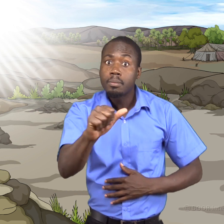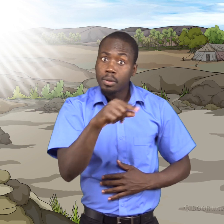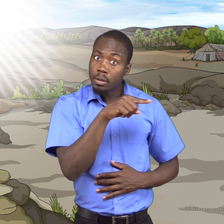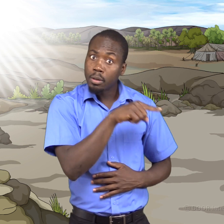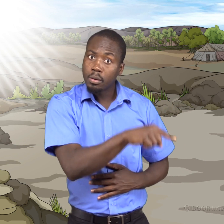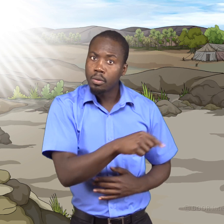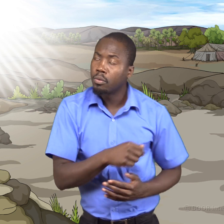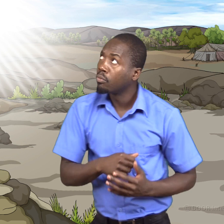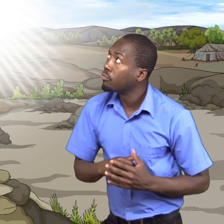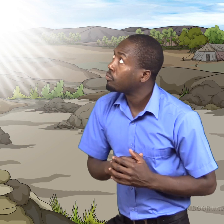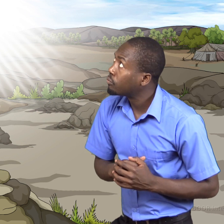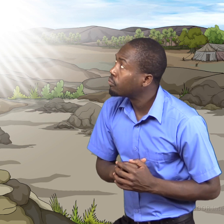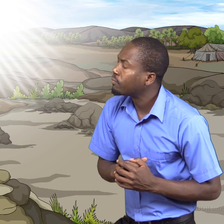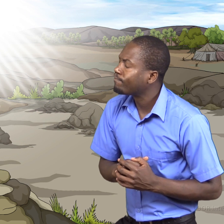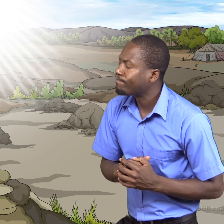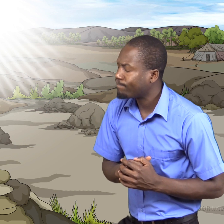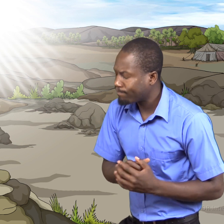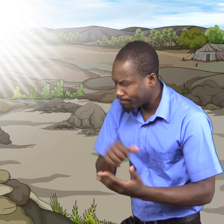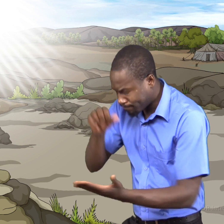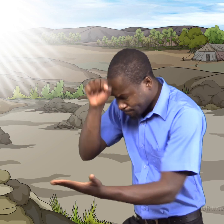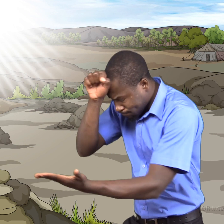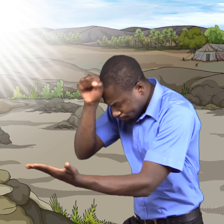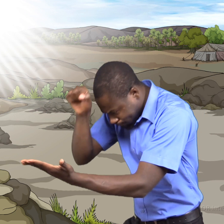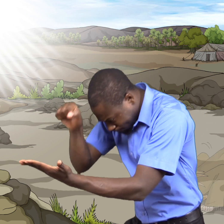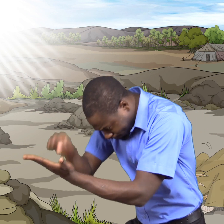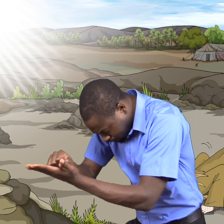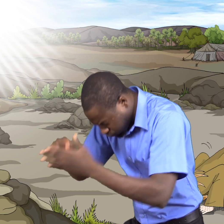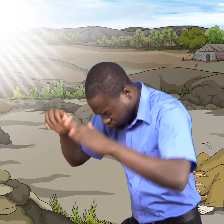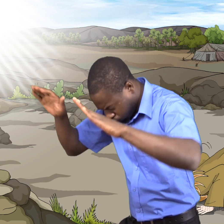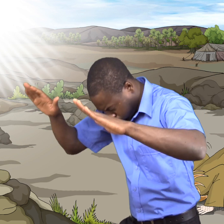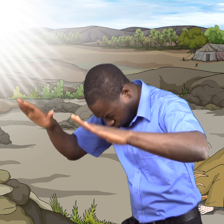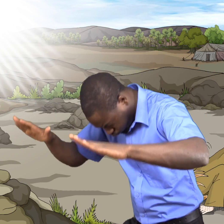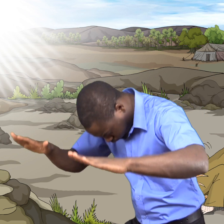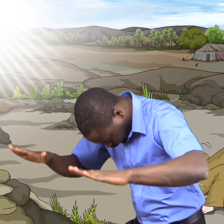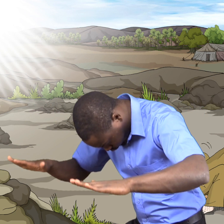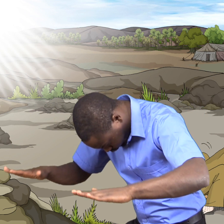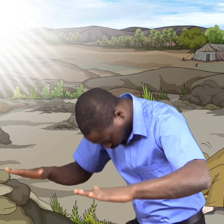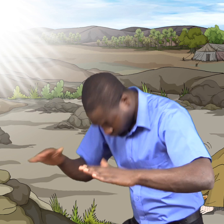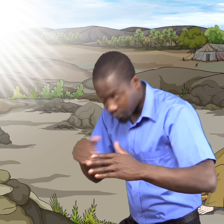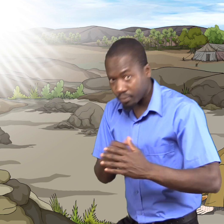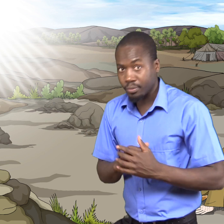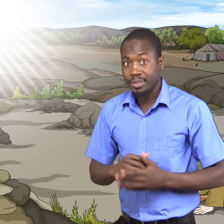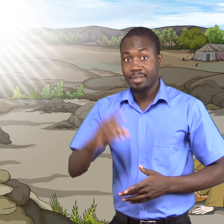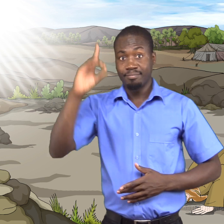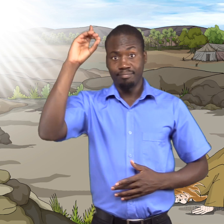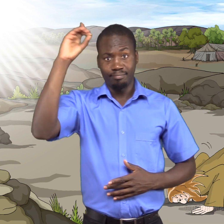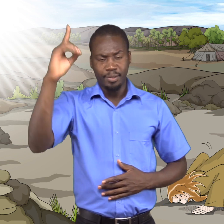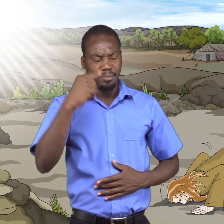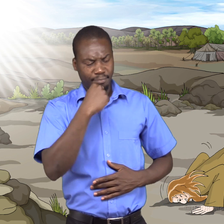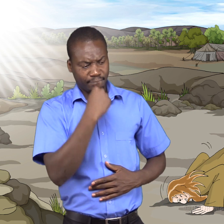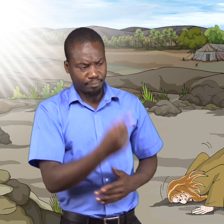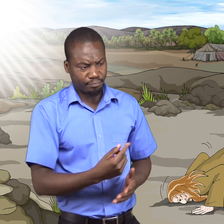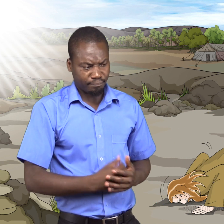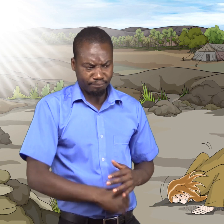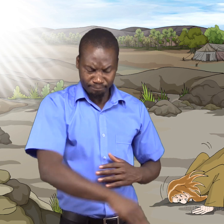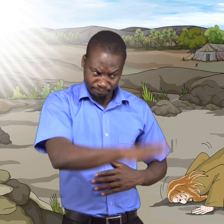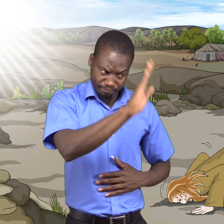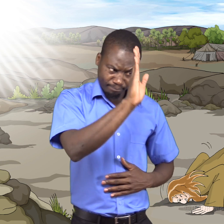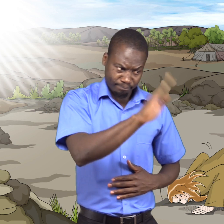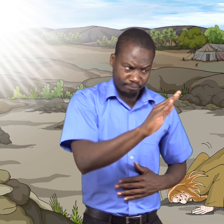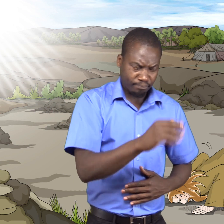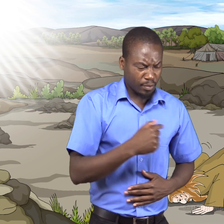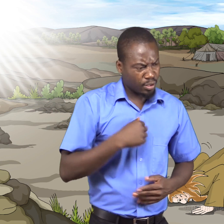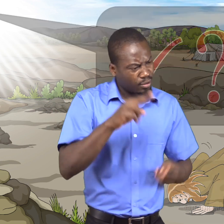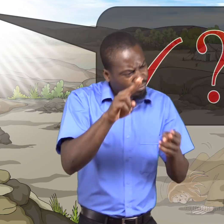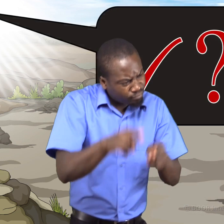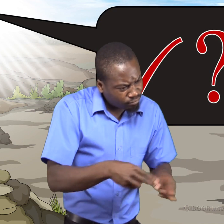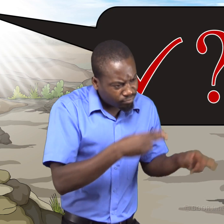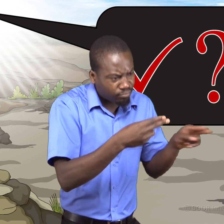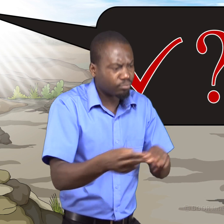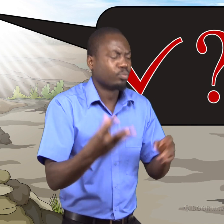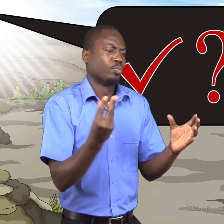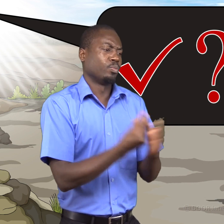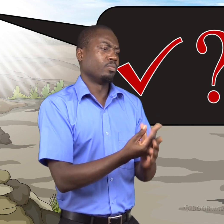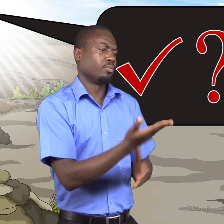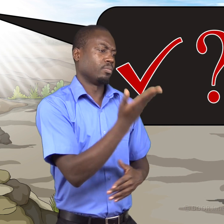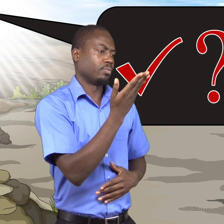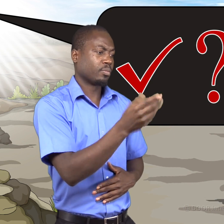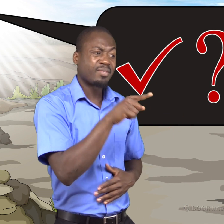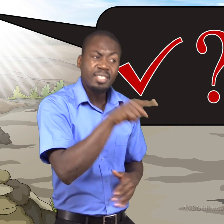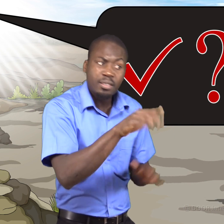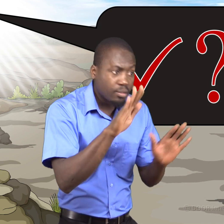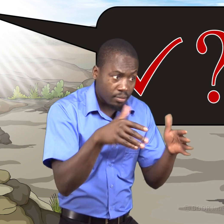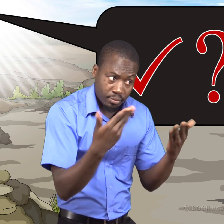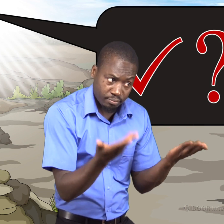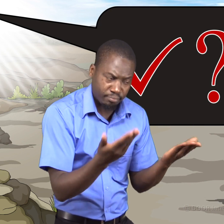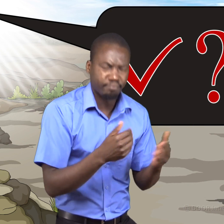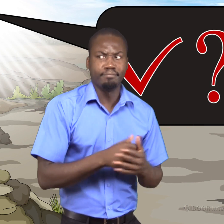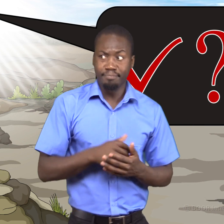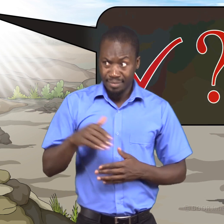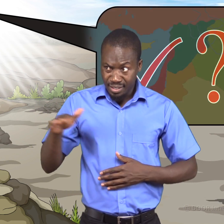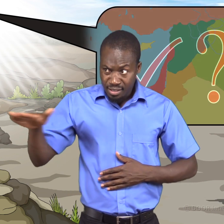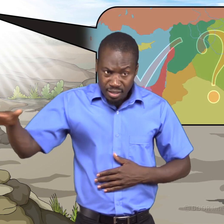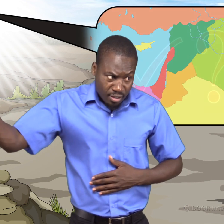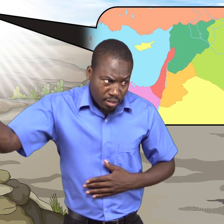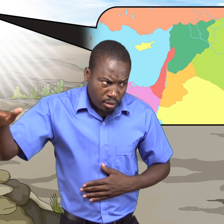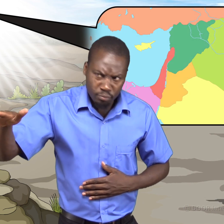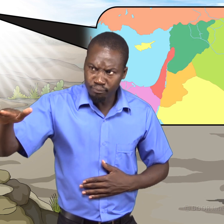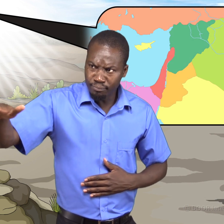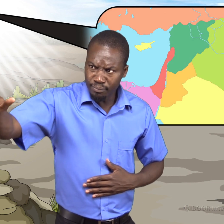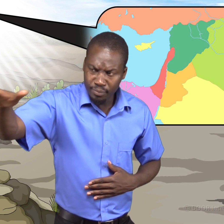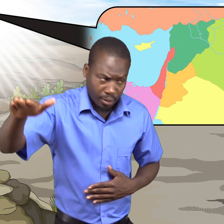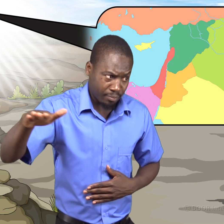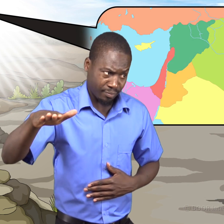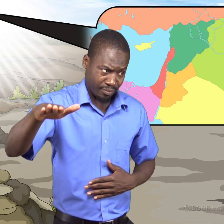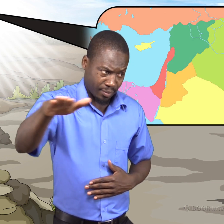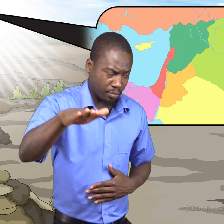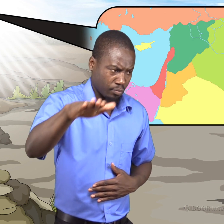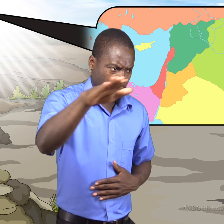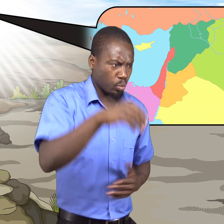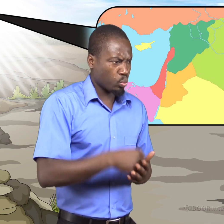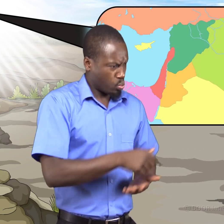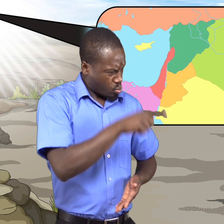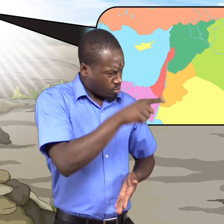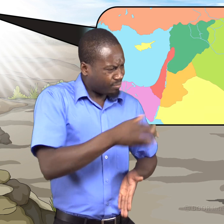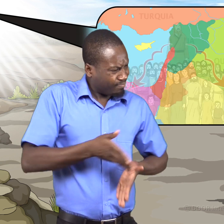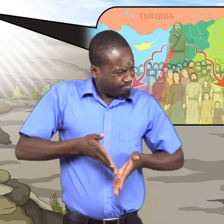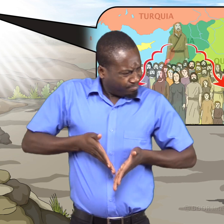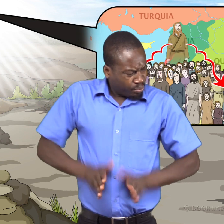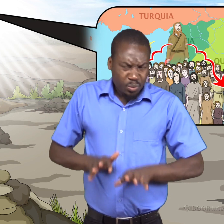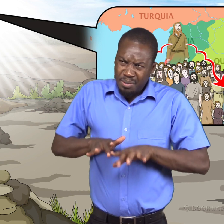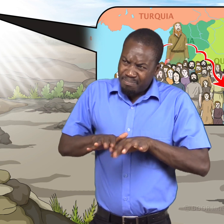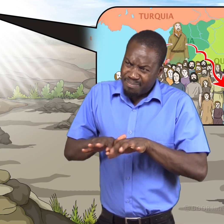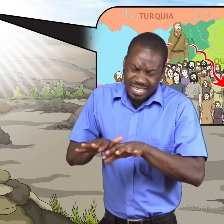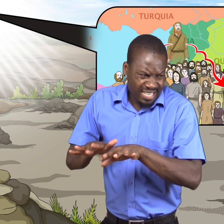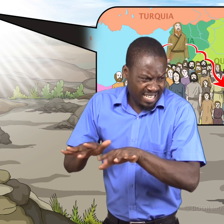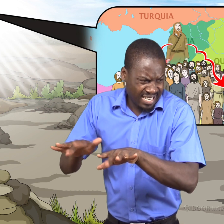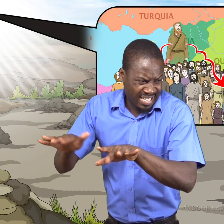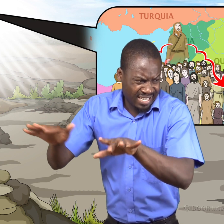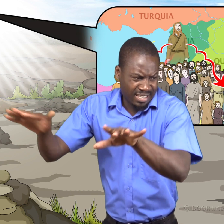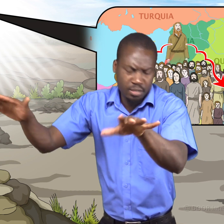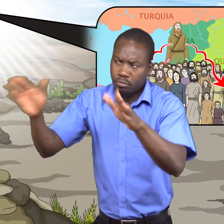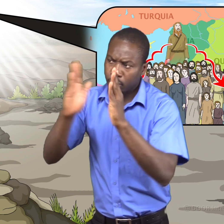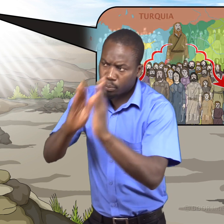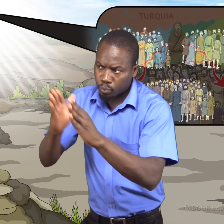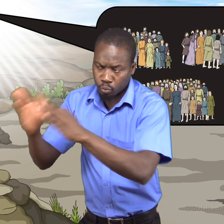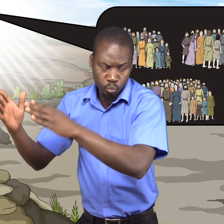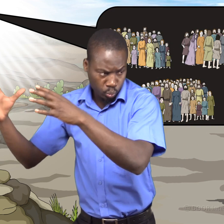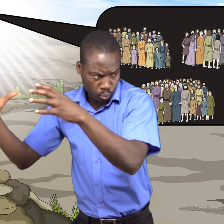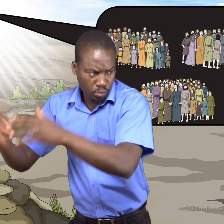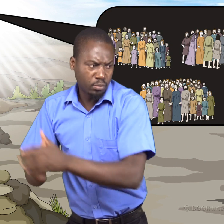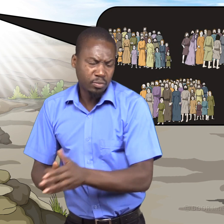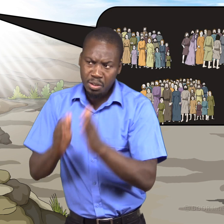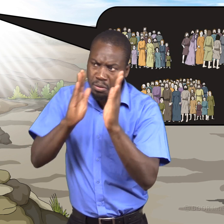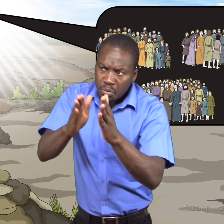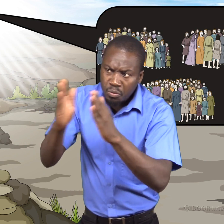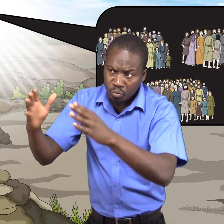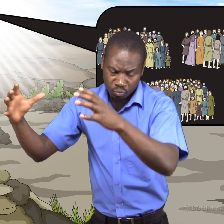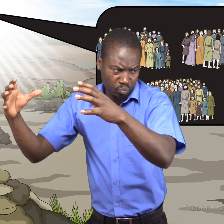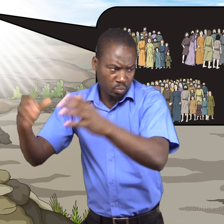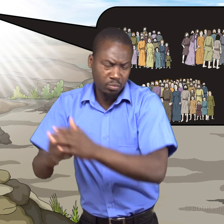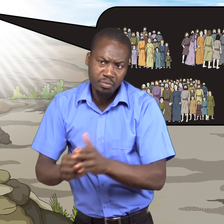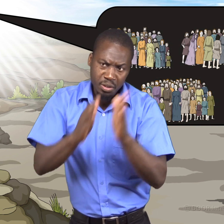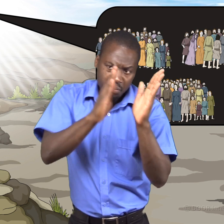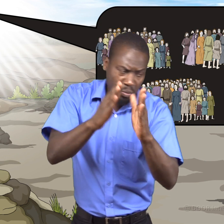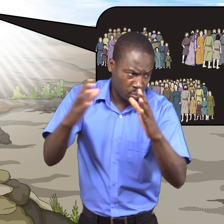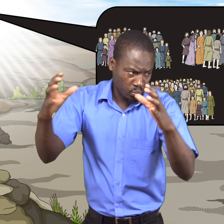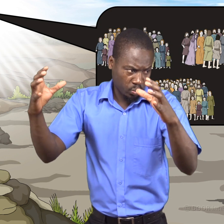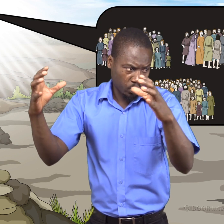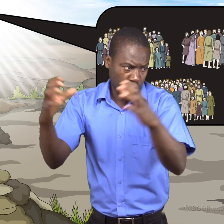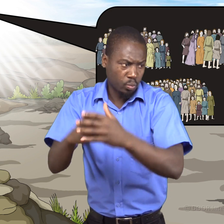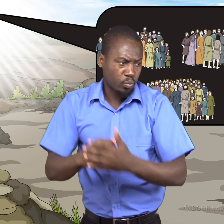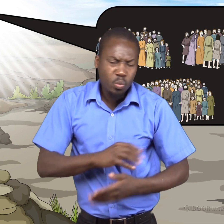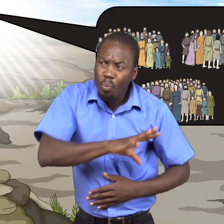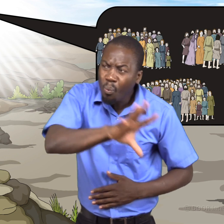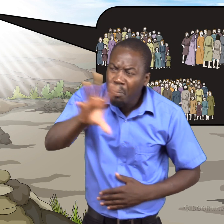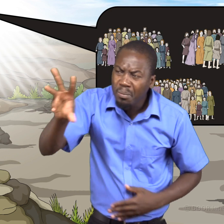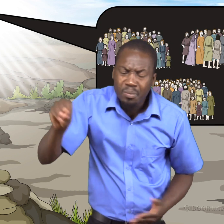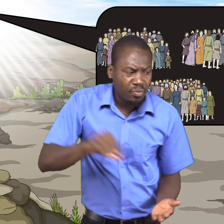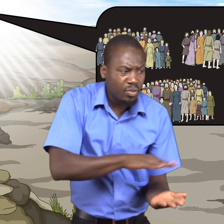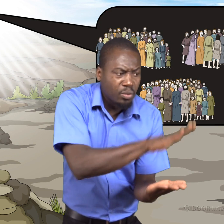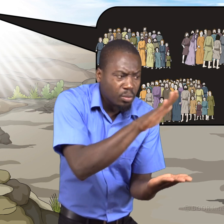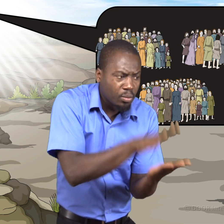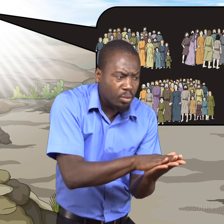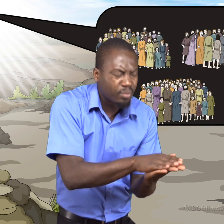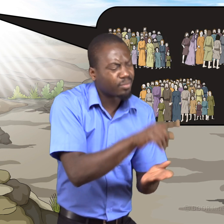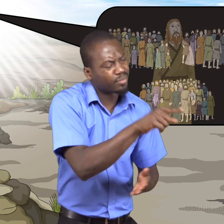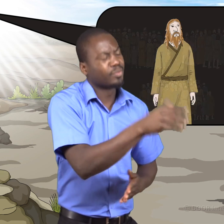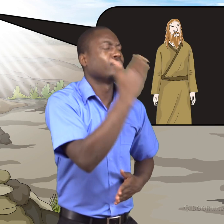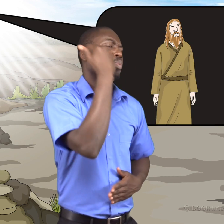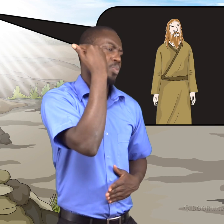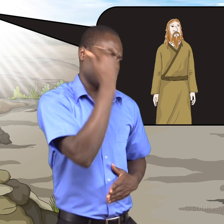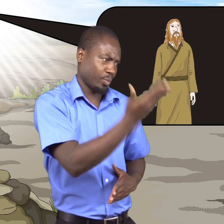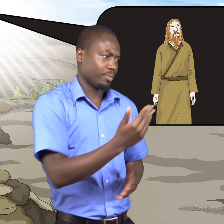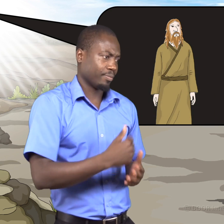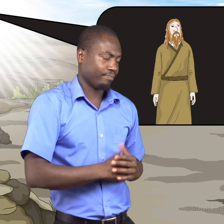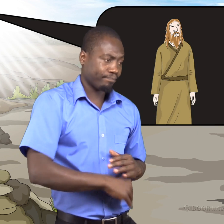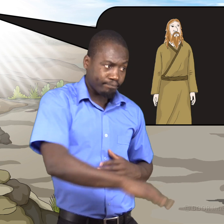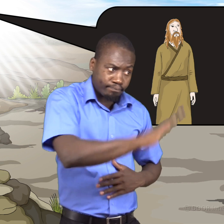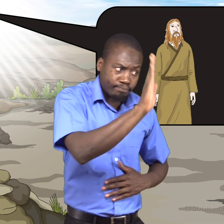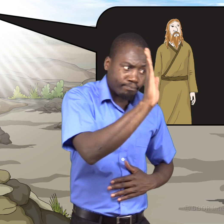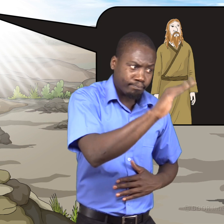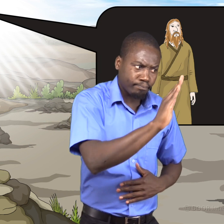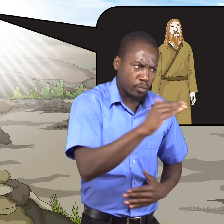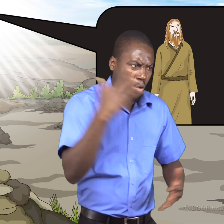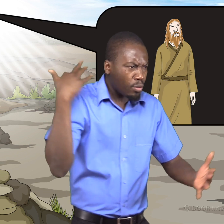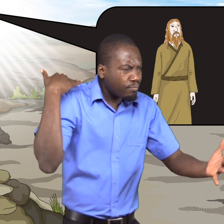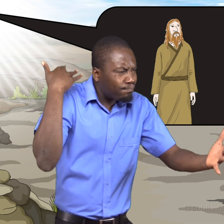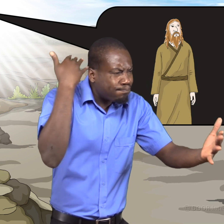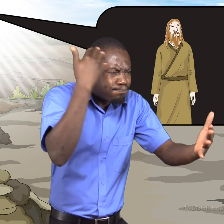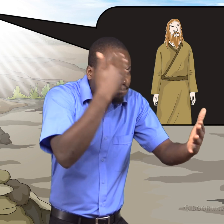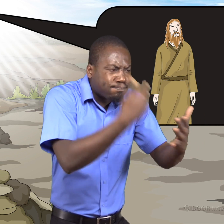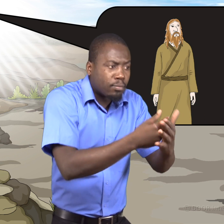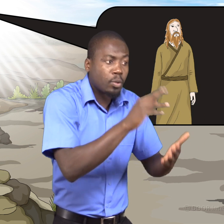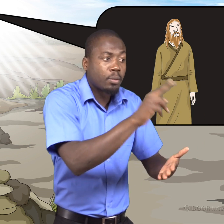Then Abram fell facedown, and God said to him, “As for Me, this is My covenant with you: You will be the father of many nations.